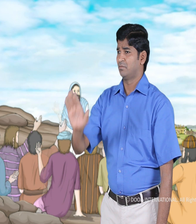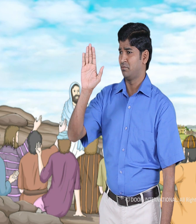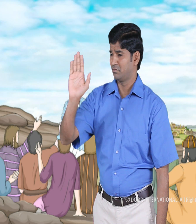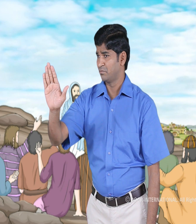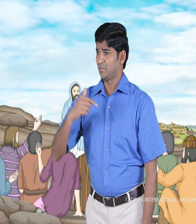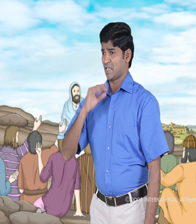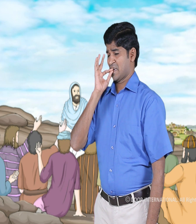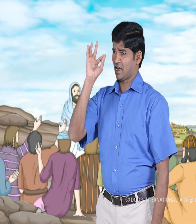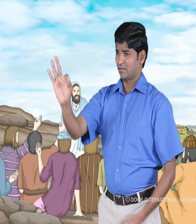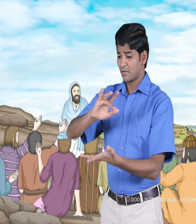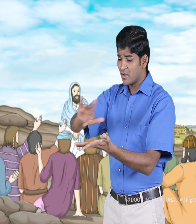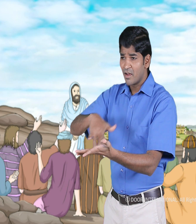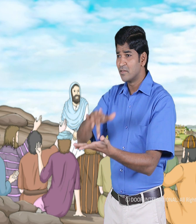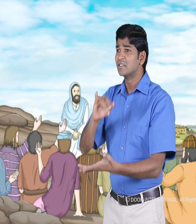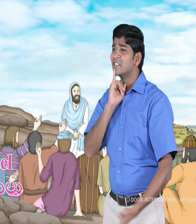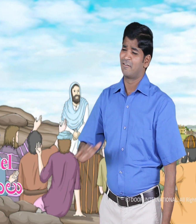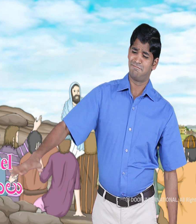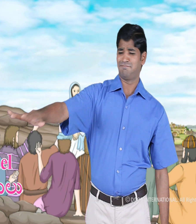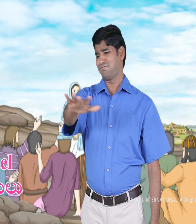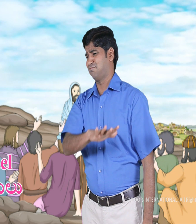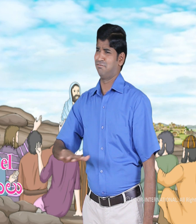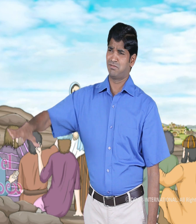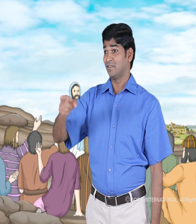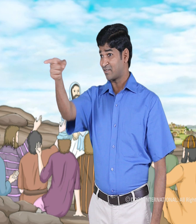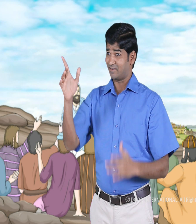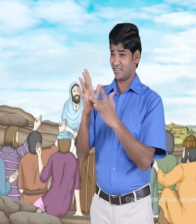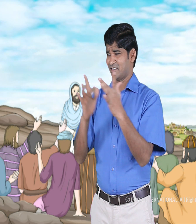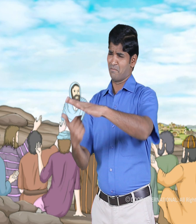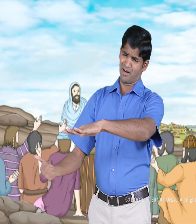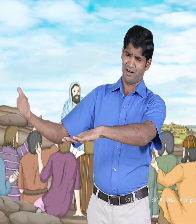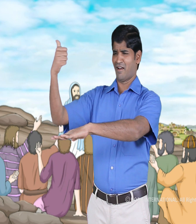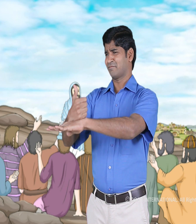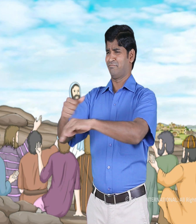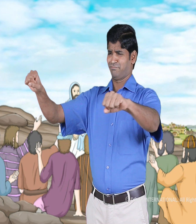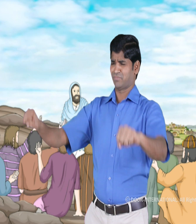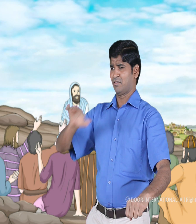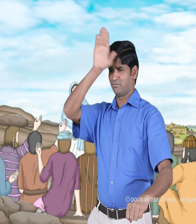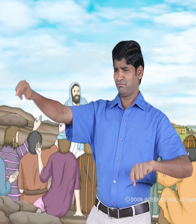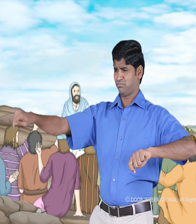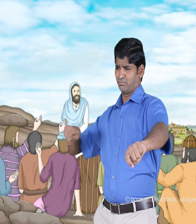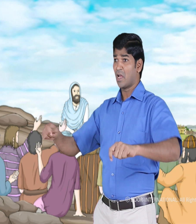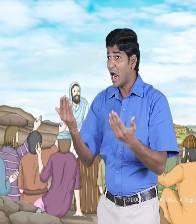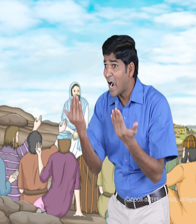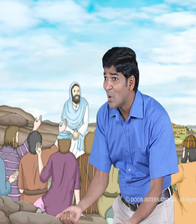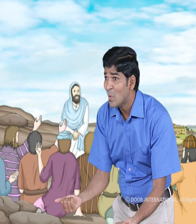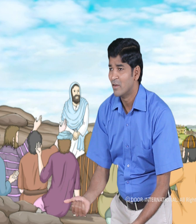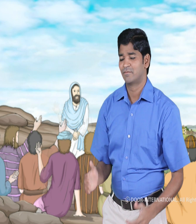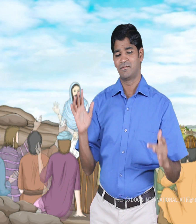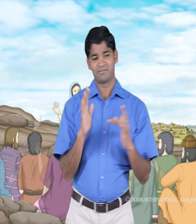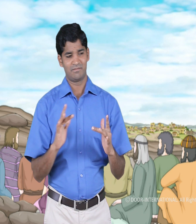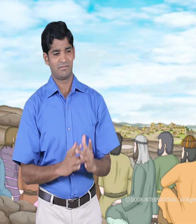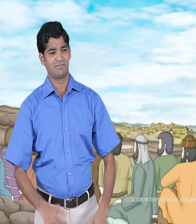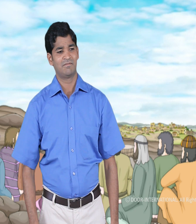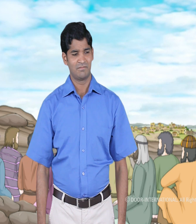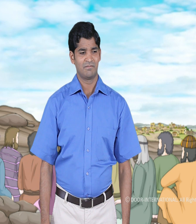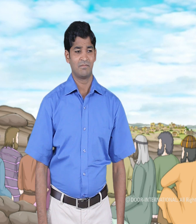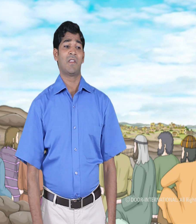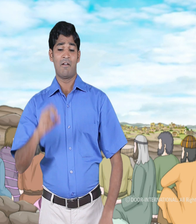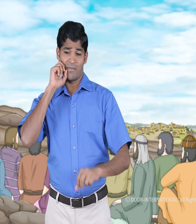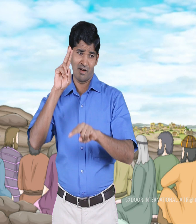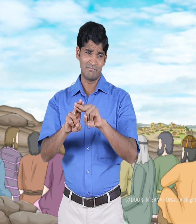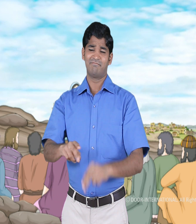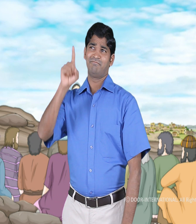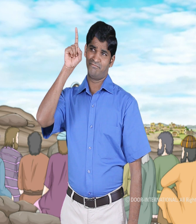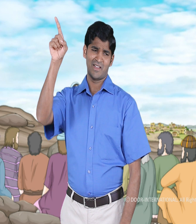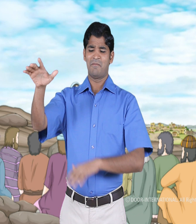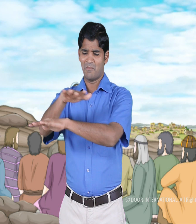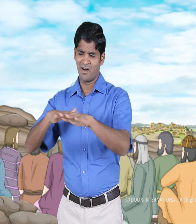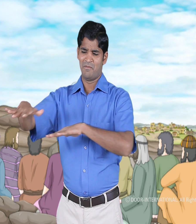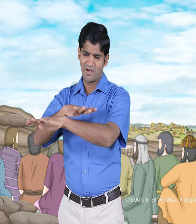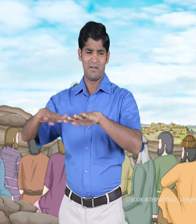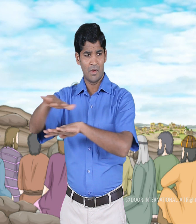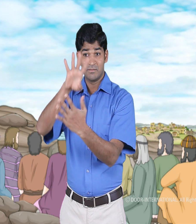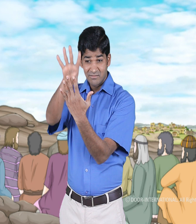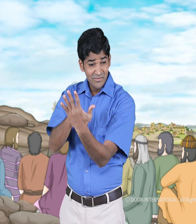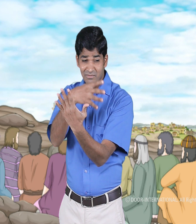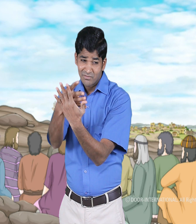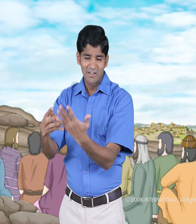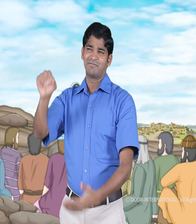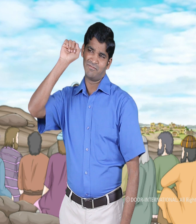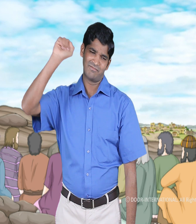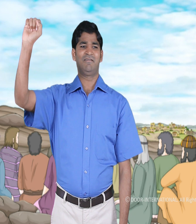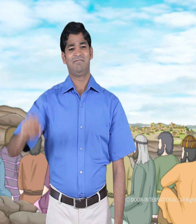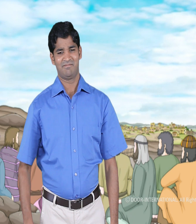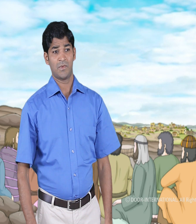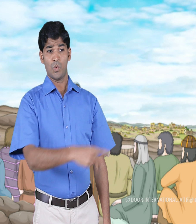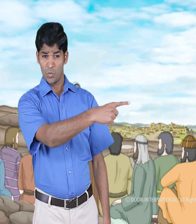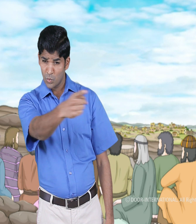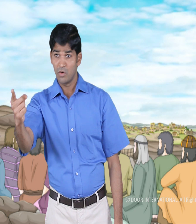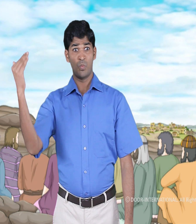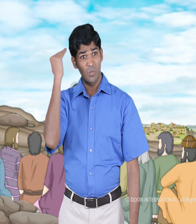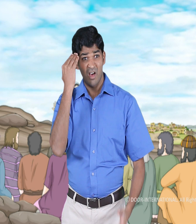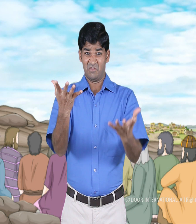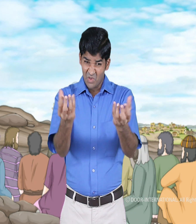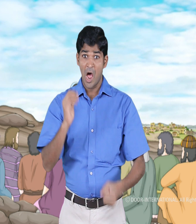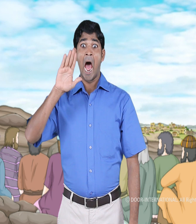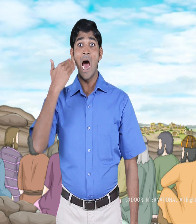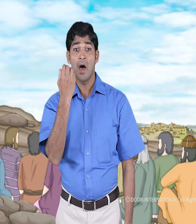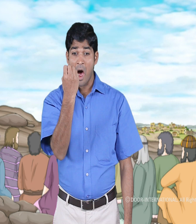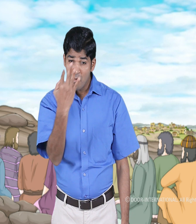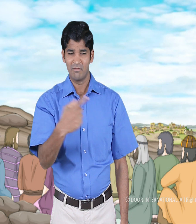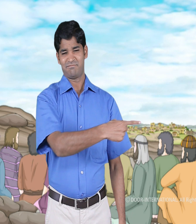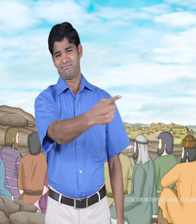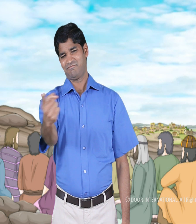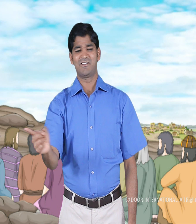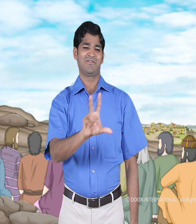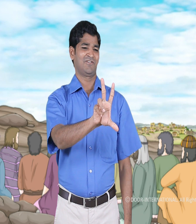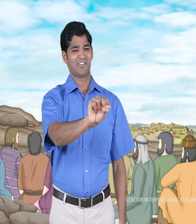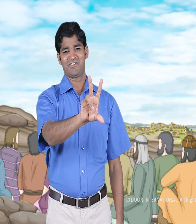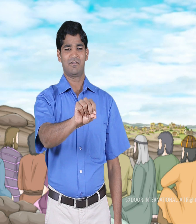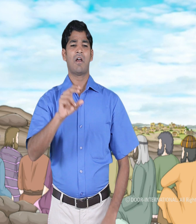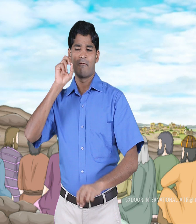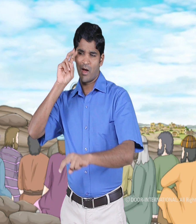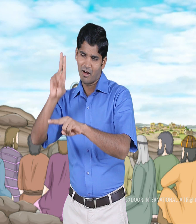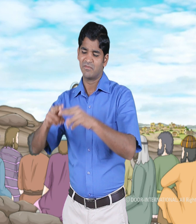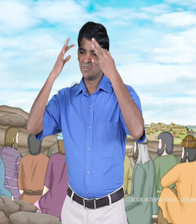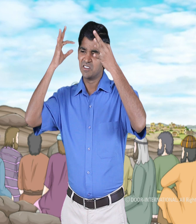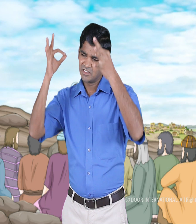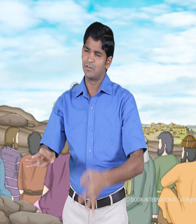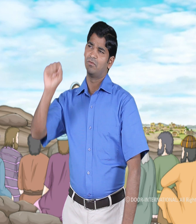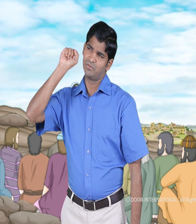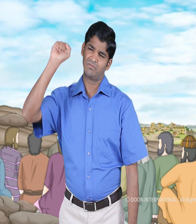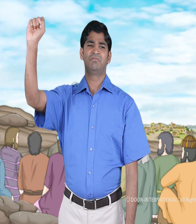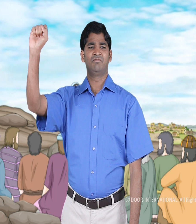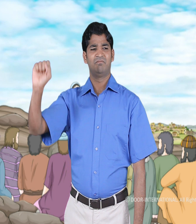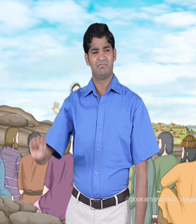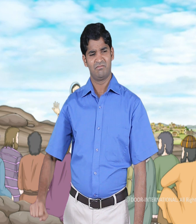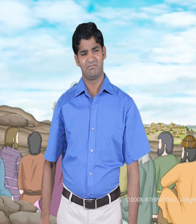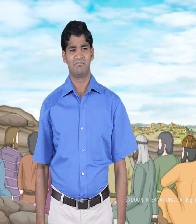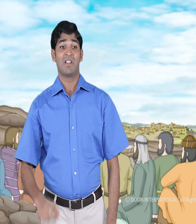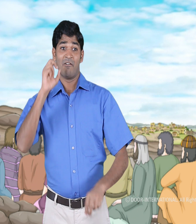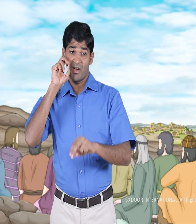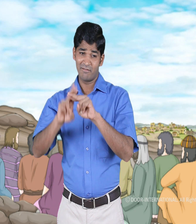So when they came together, they asked Him, “Lord, will You at this time restore the kingdom to Israel?”